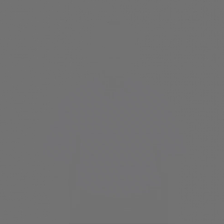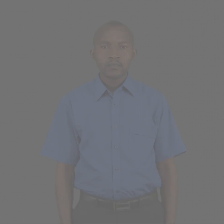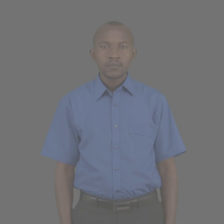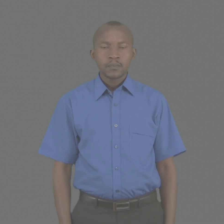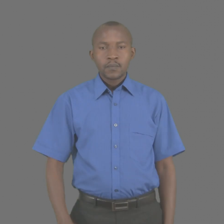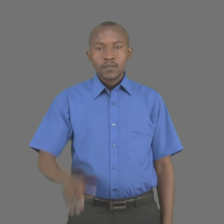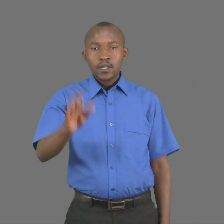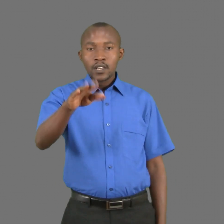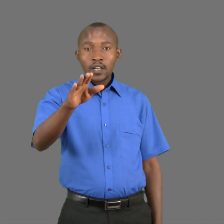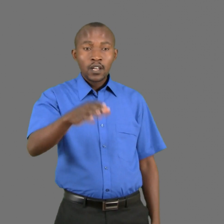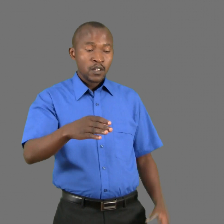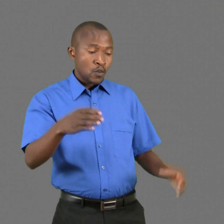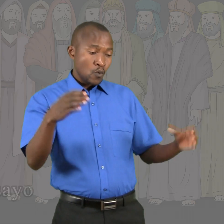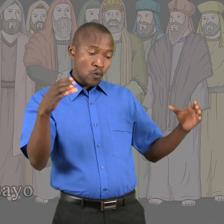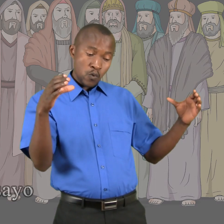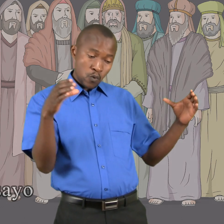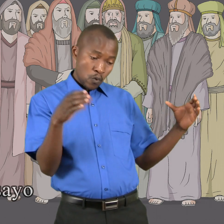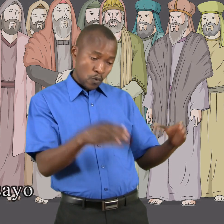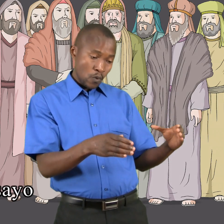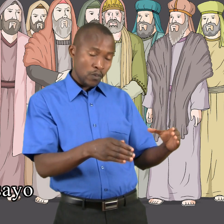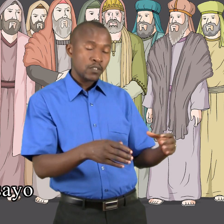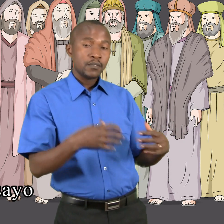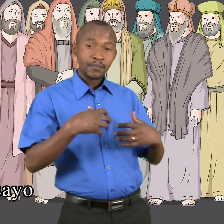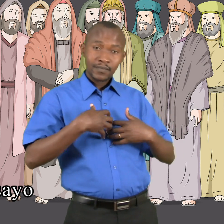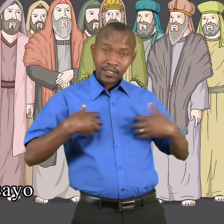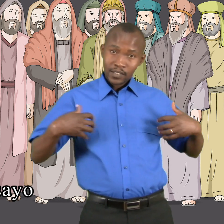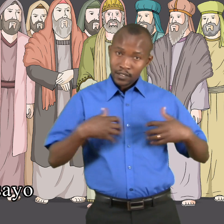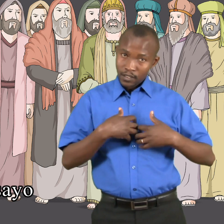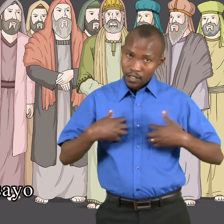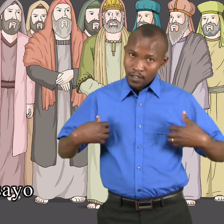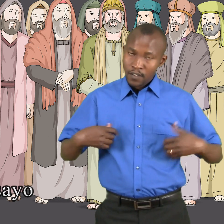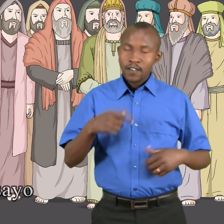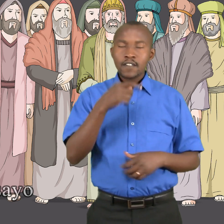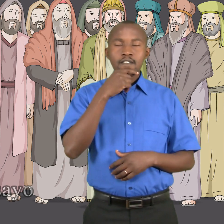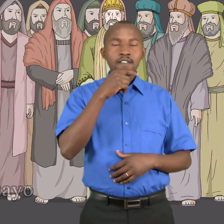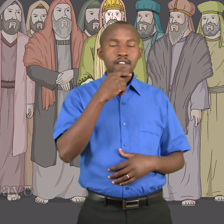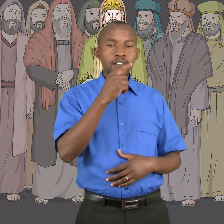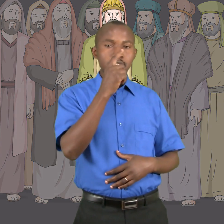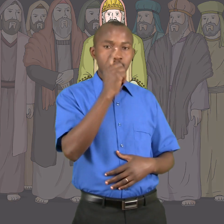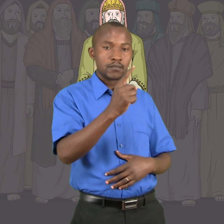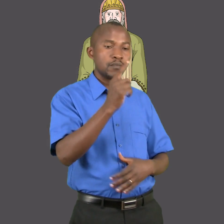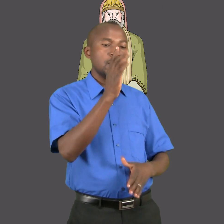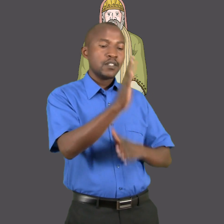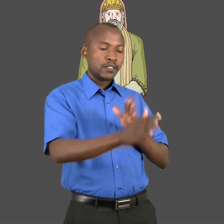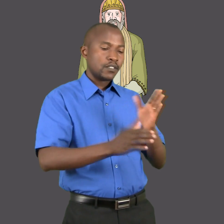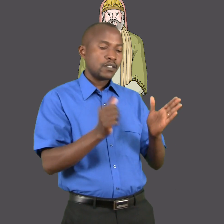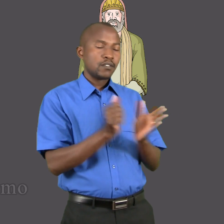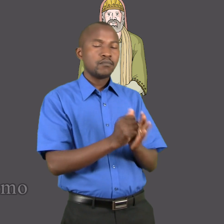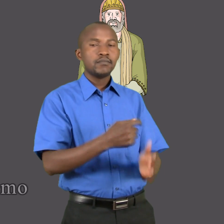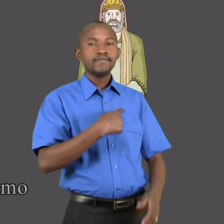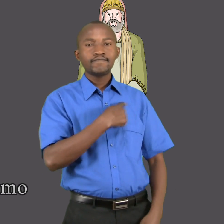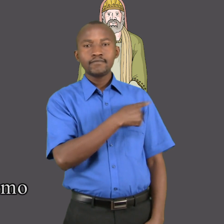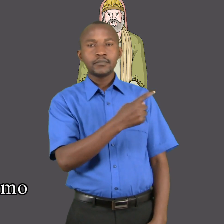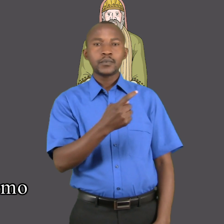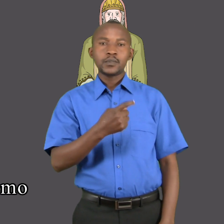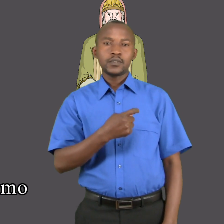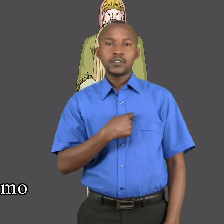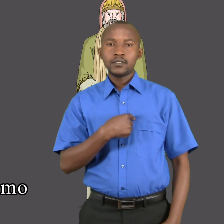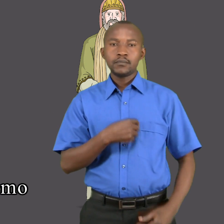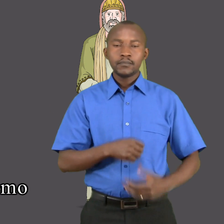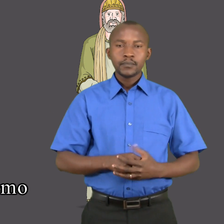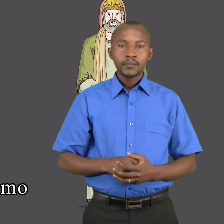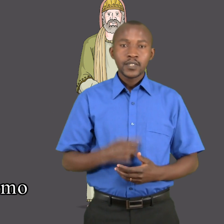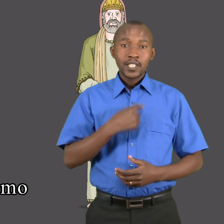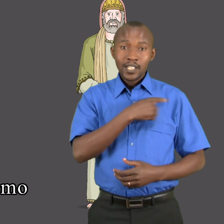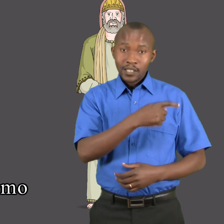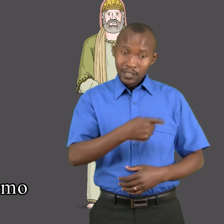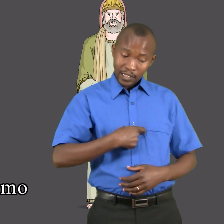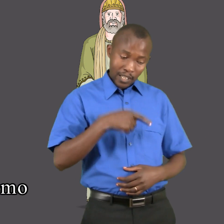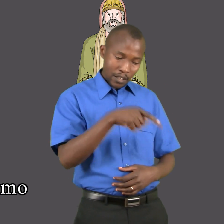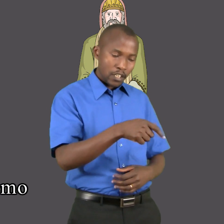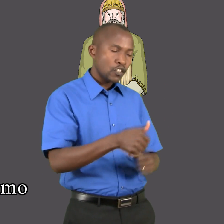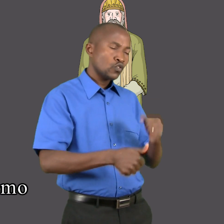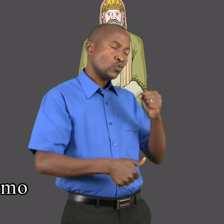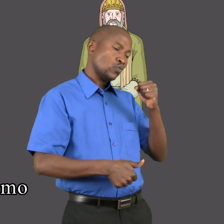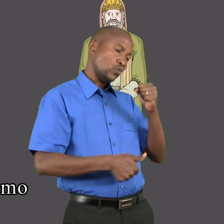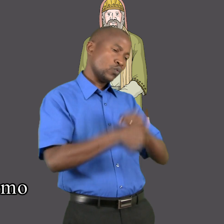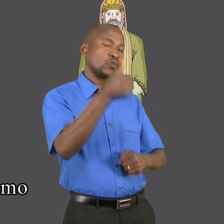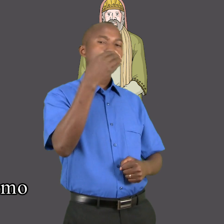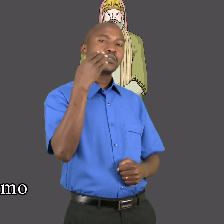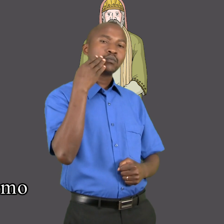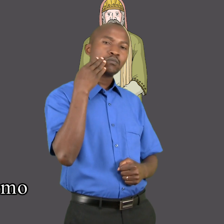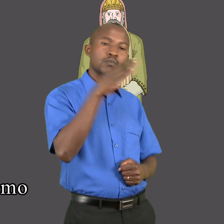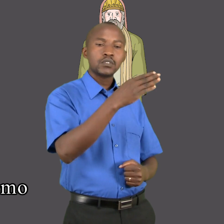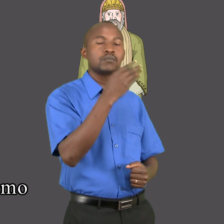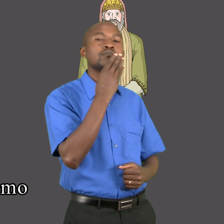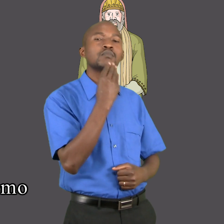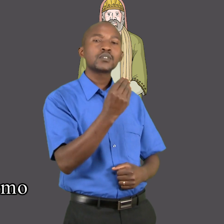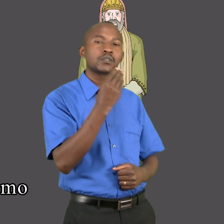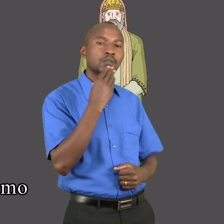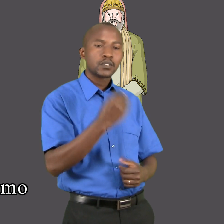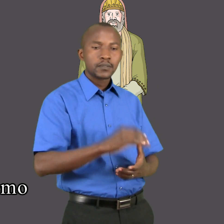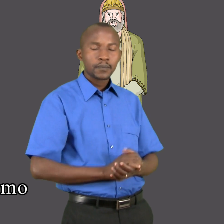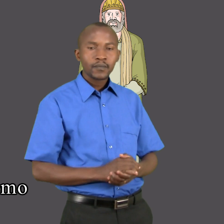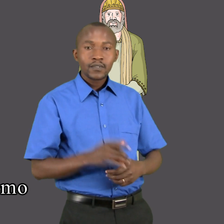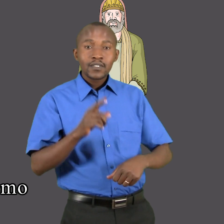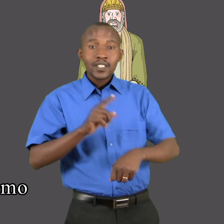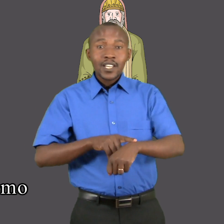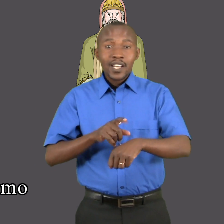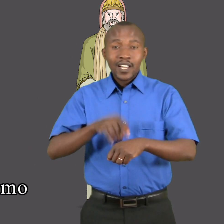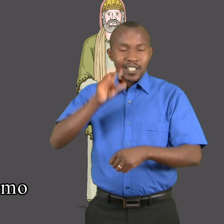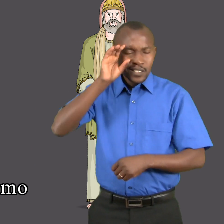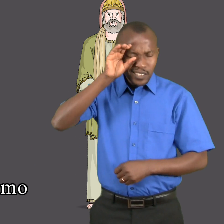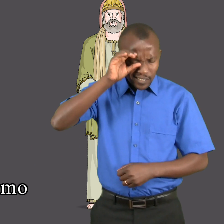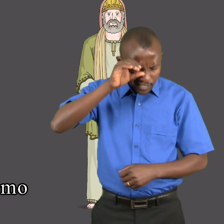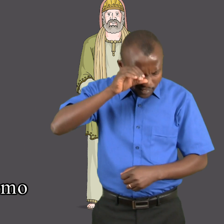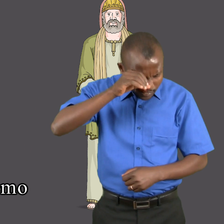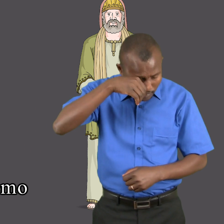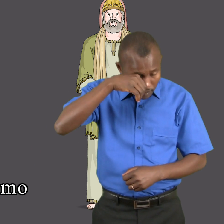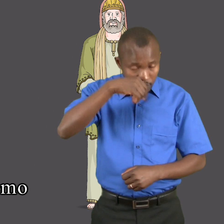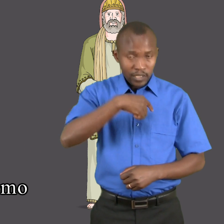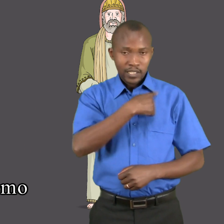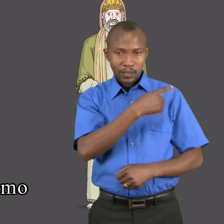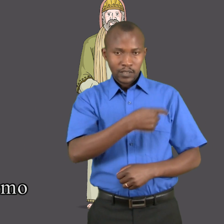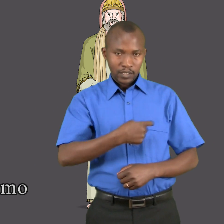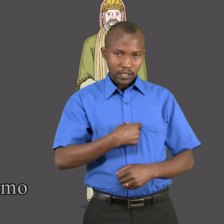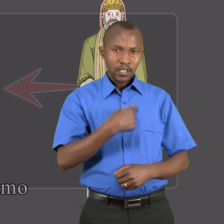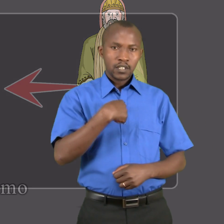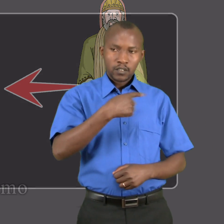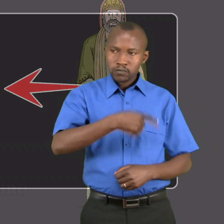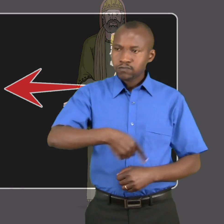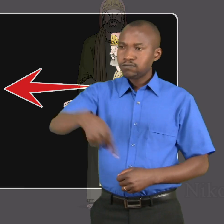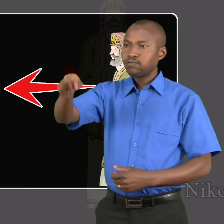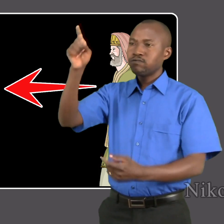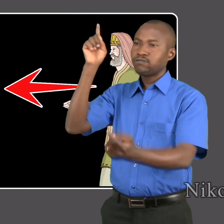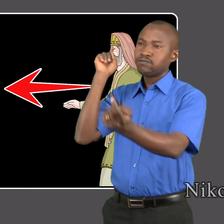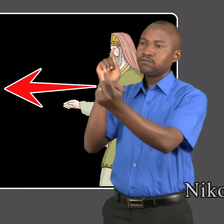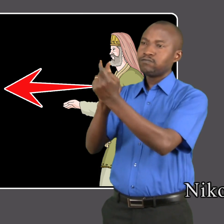Now there was a man of the Pharisees named Nicodemus, a leader of the Jews.